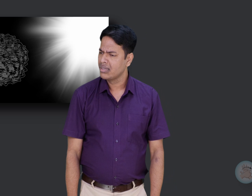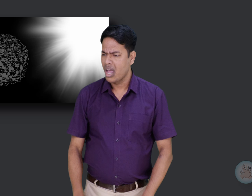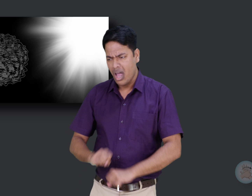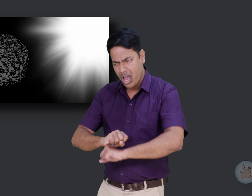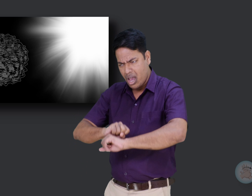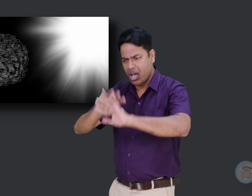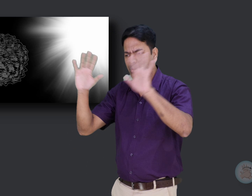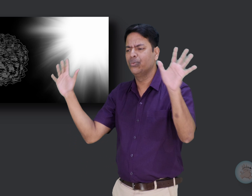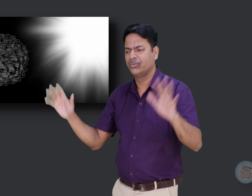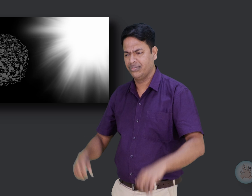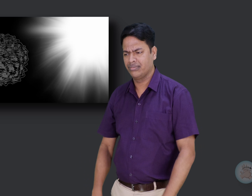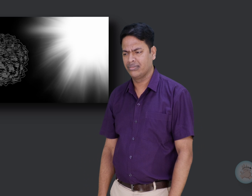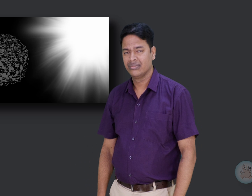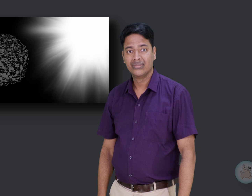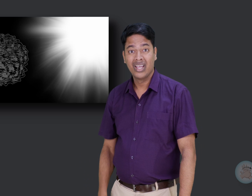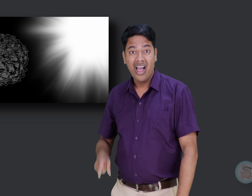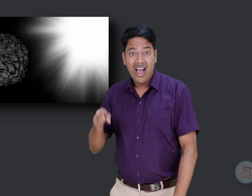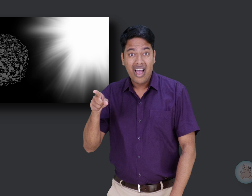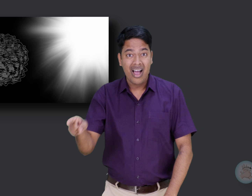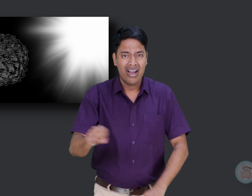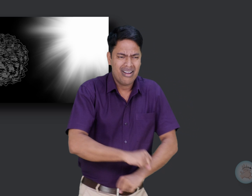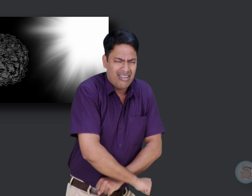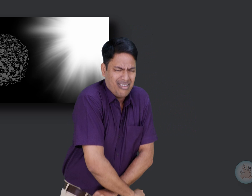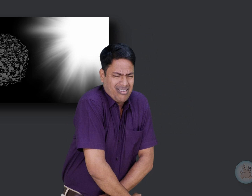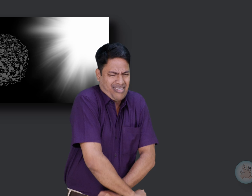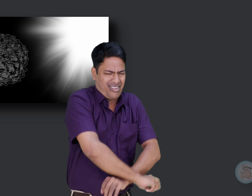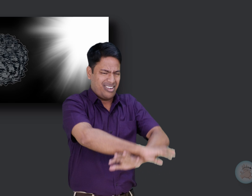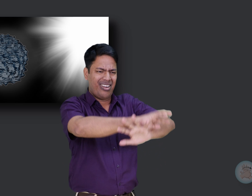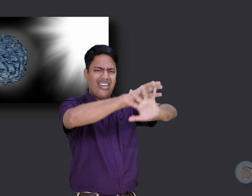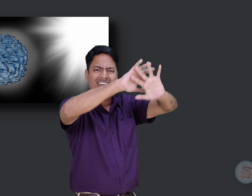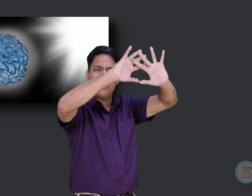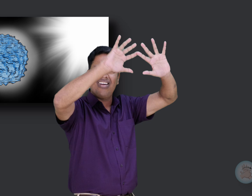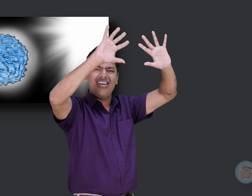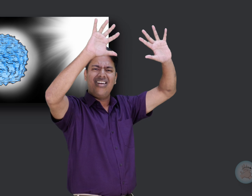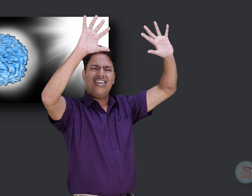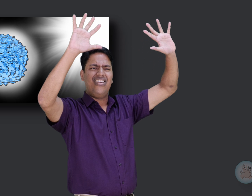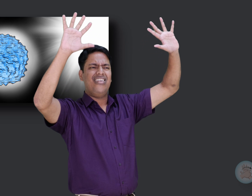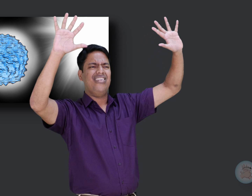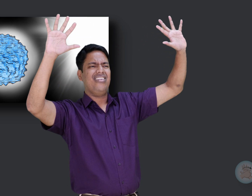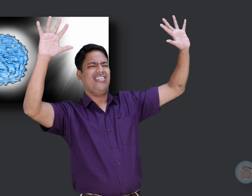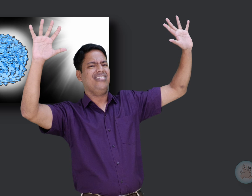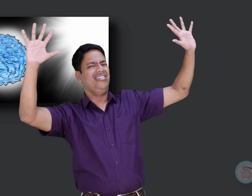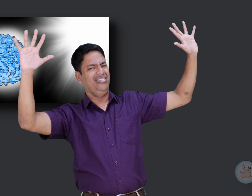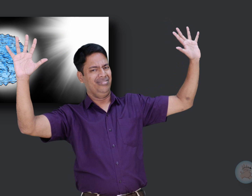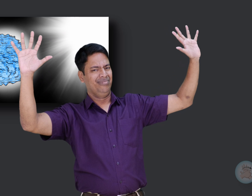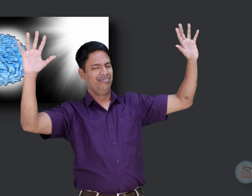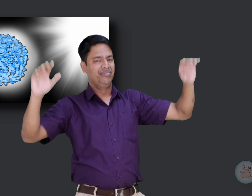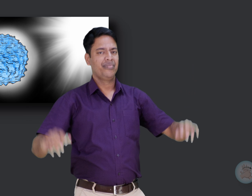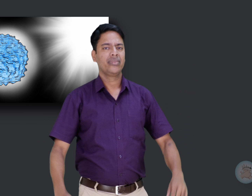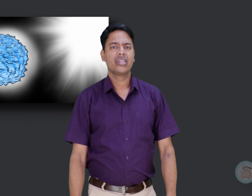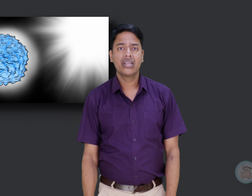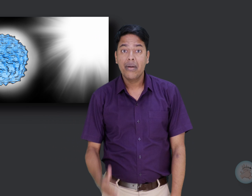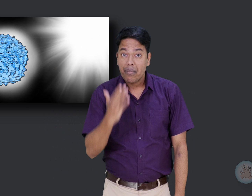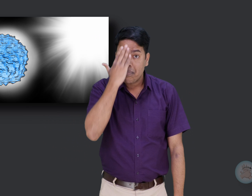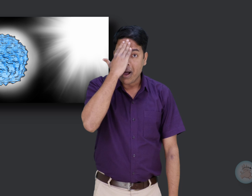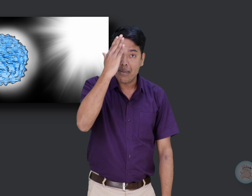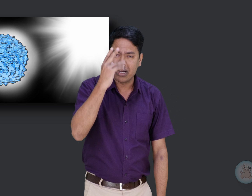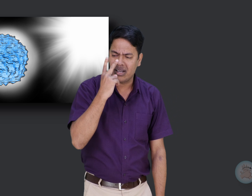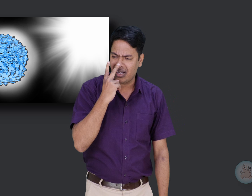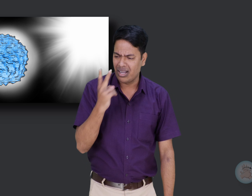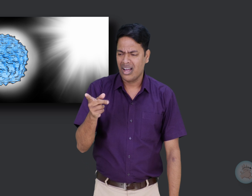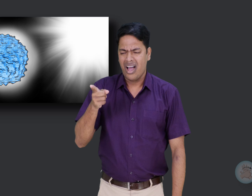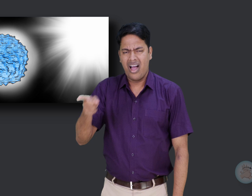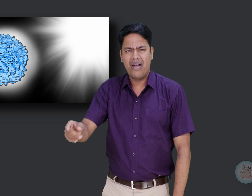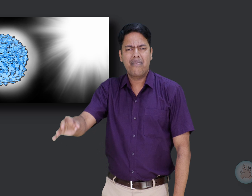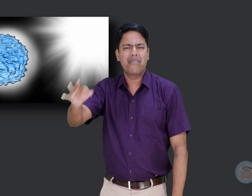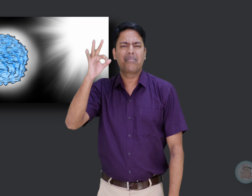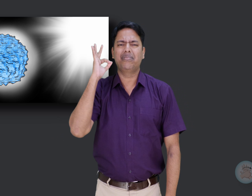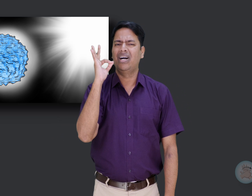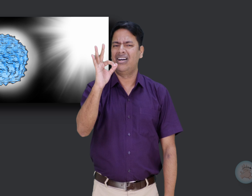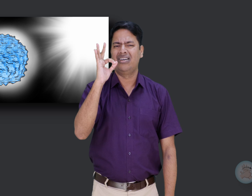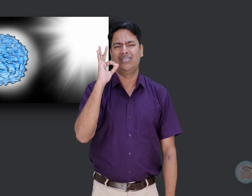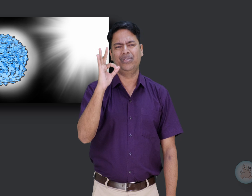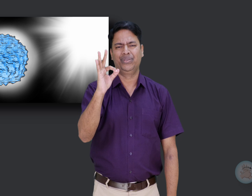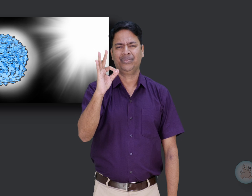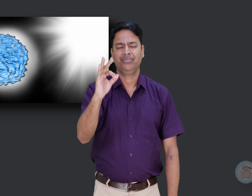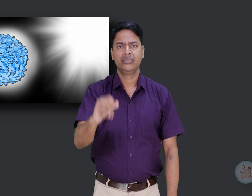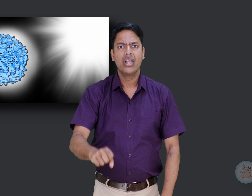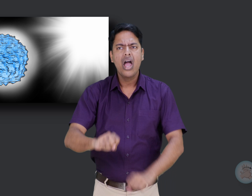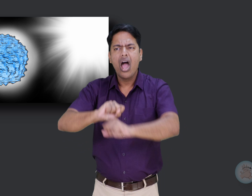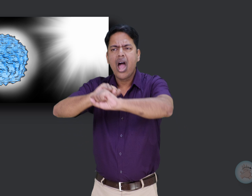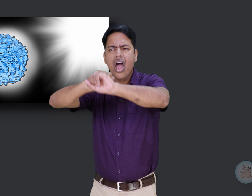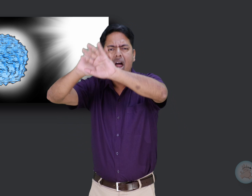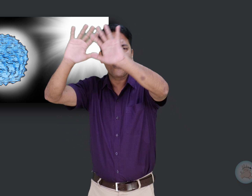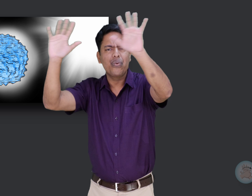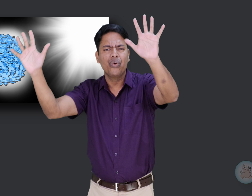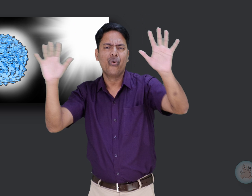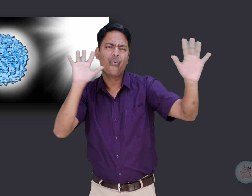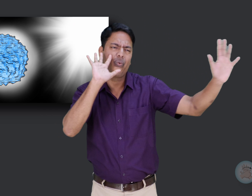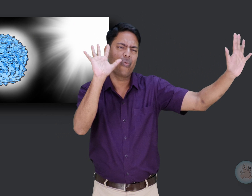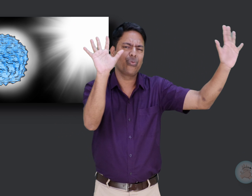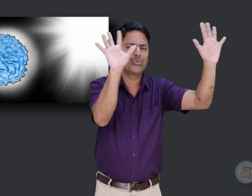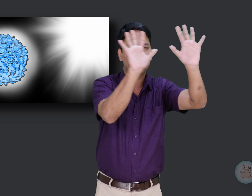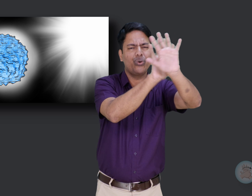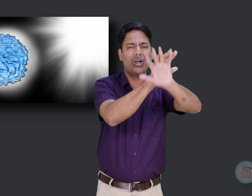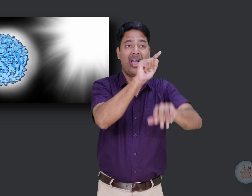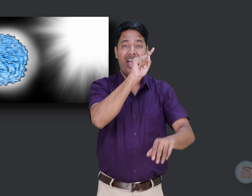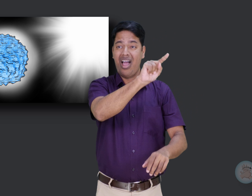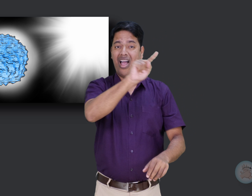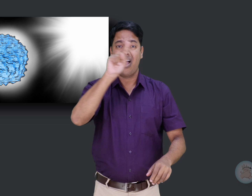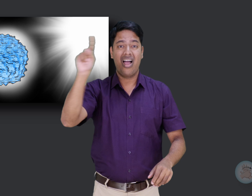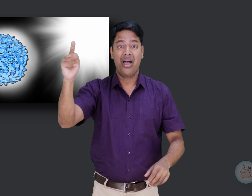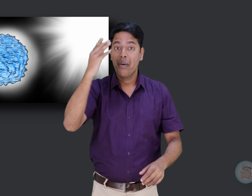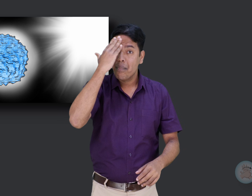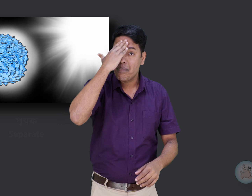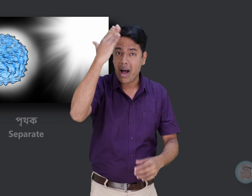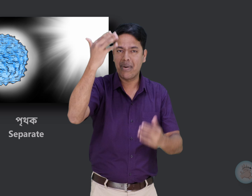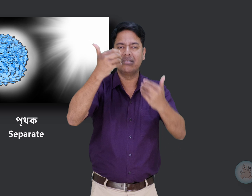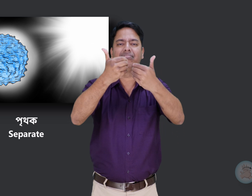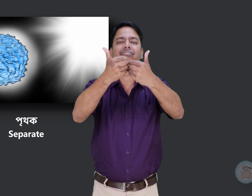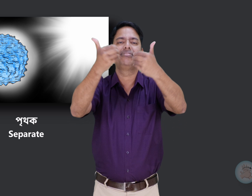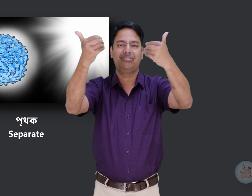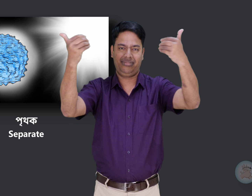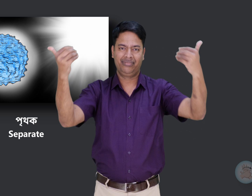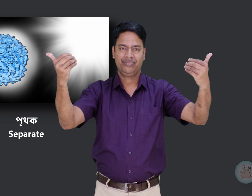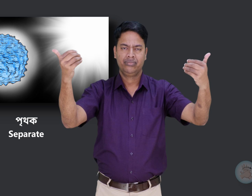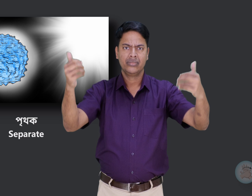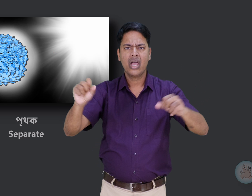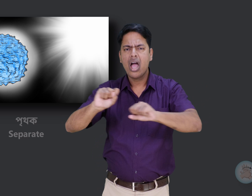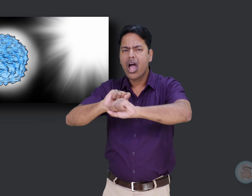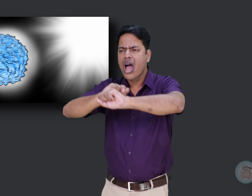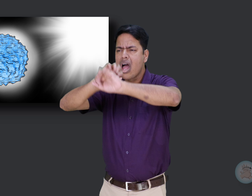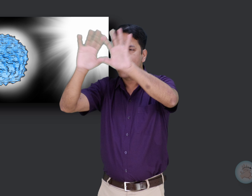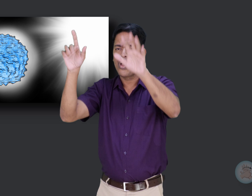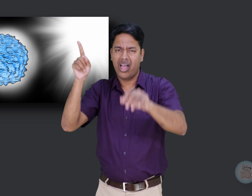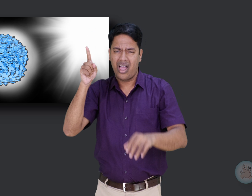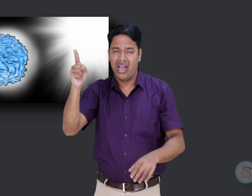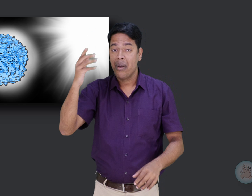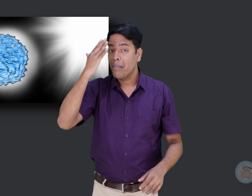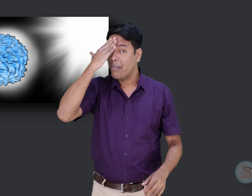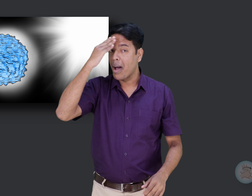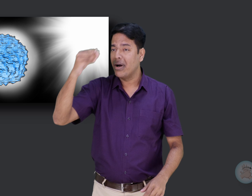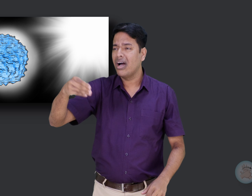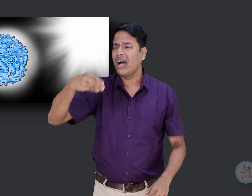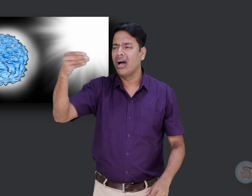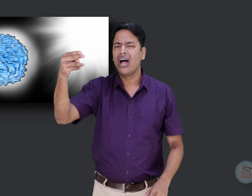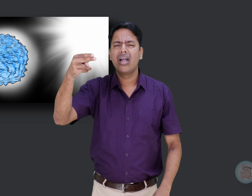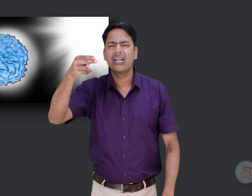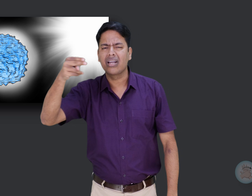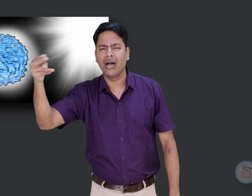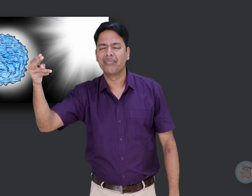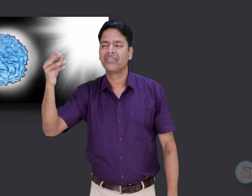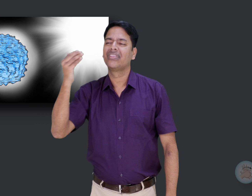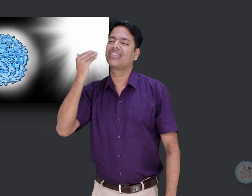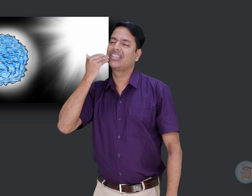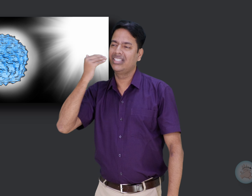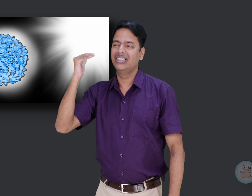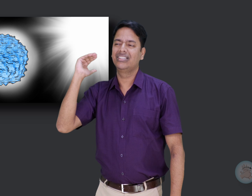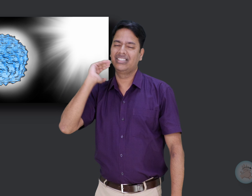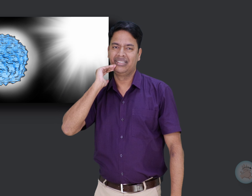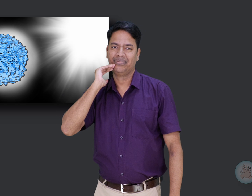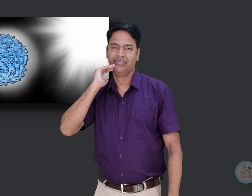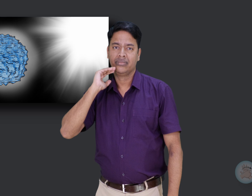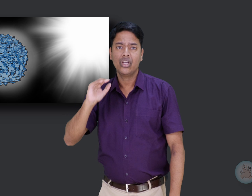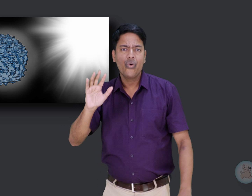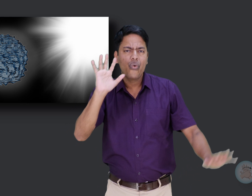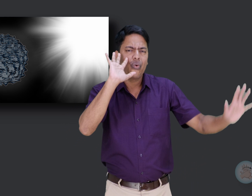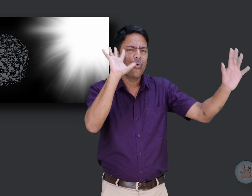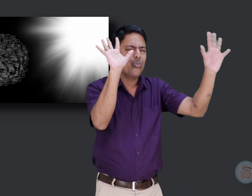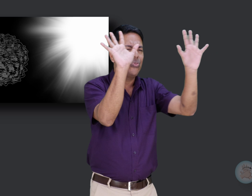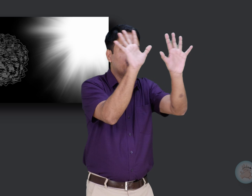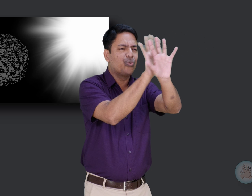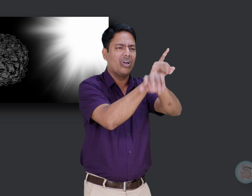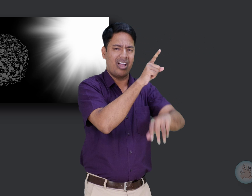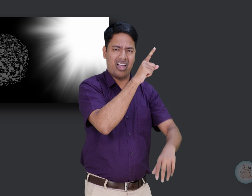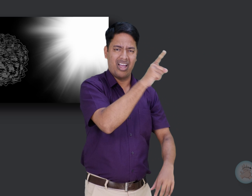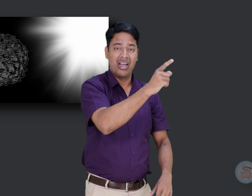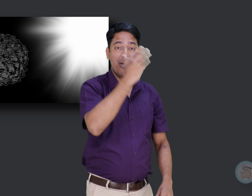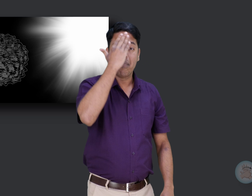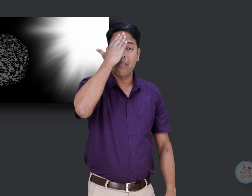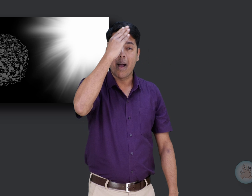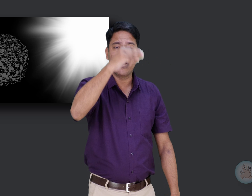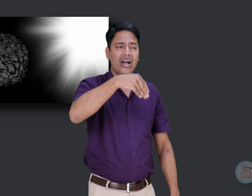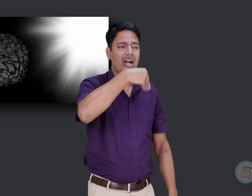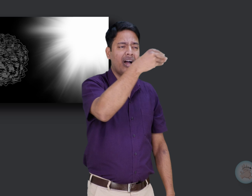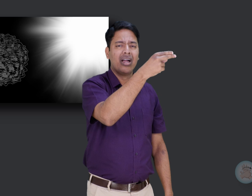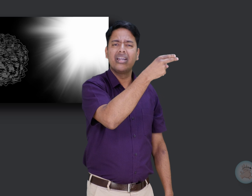And God saw that the light was good, and He separated the light from the darkness.